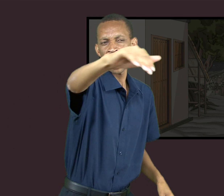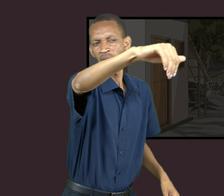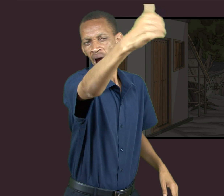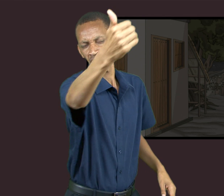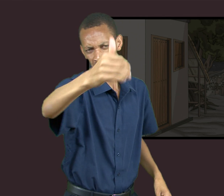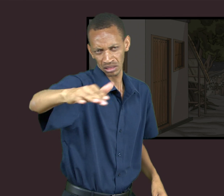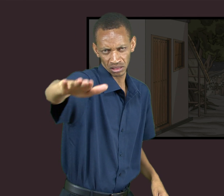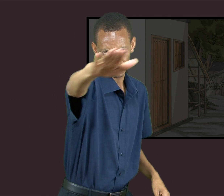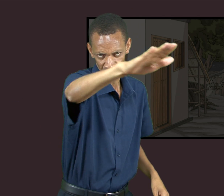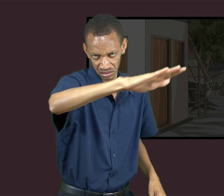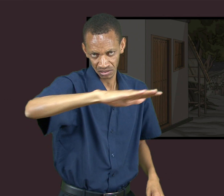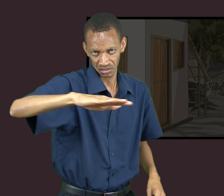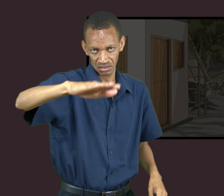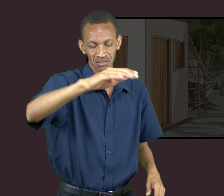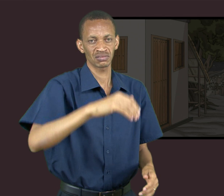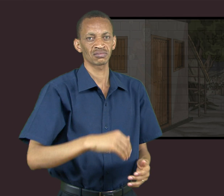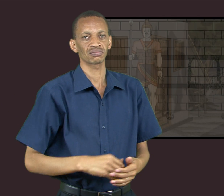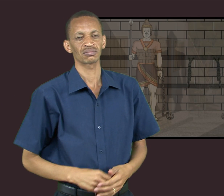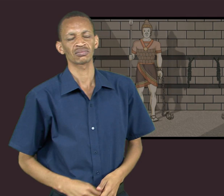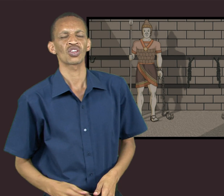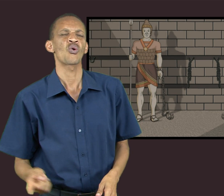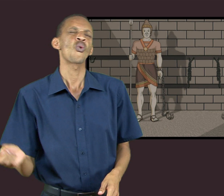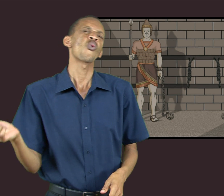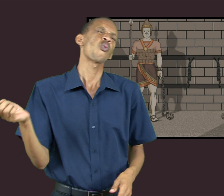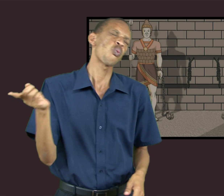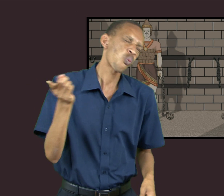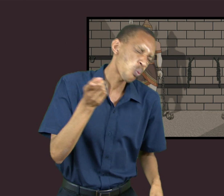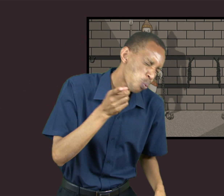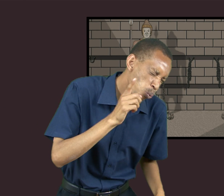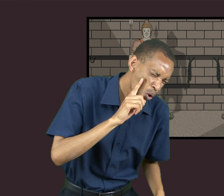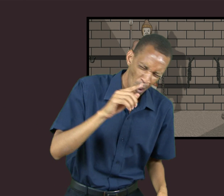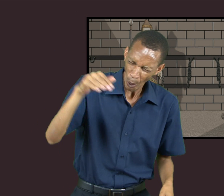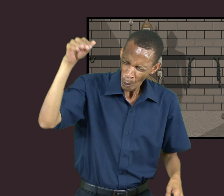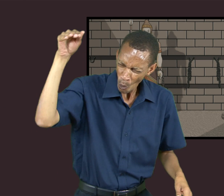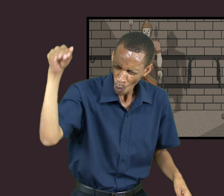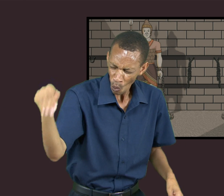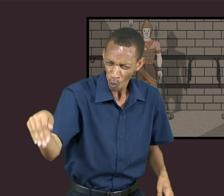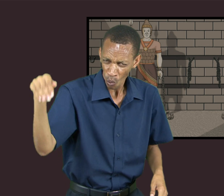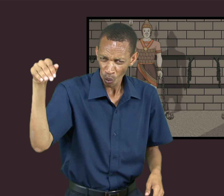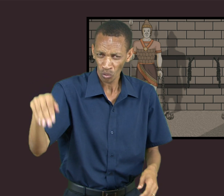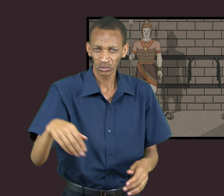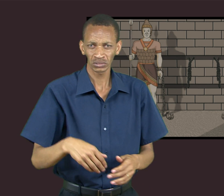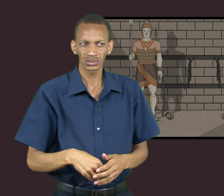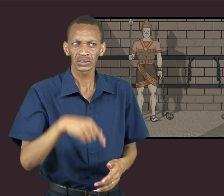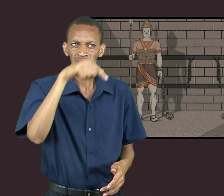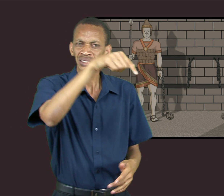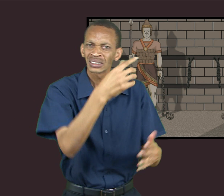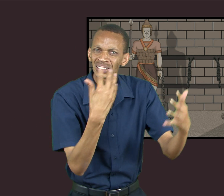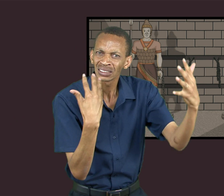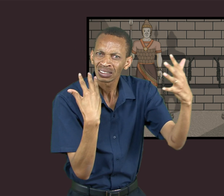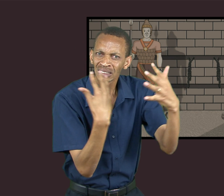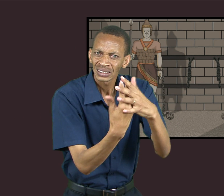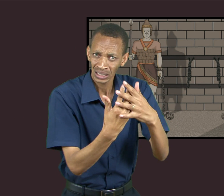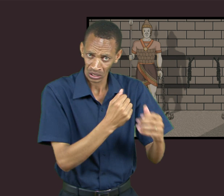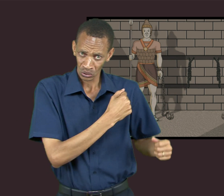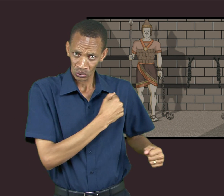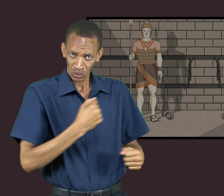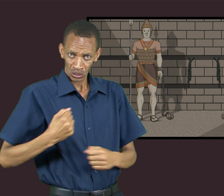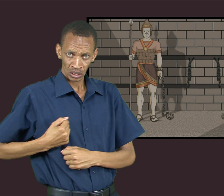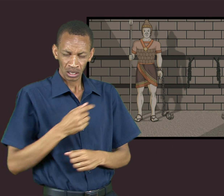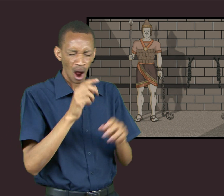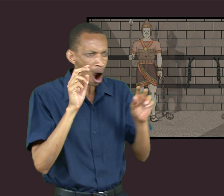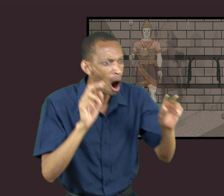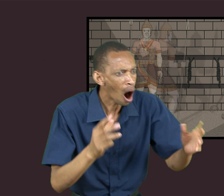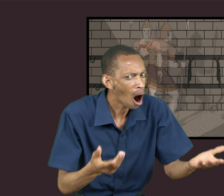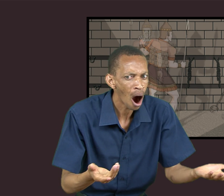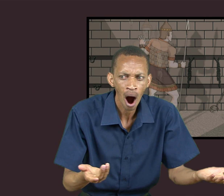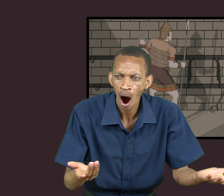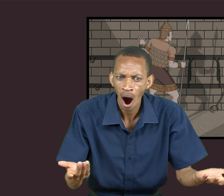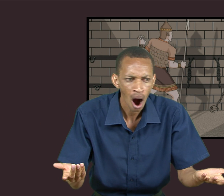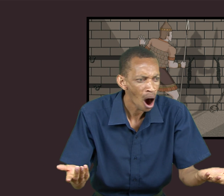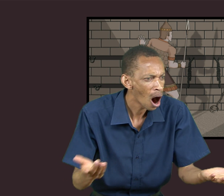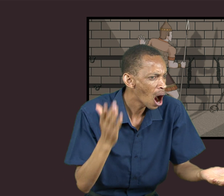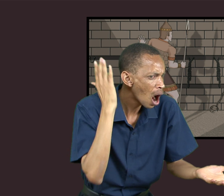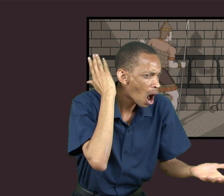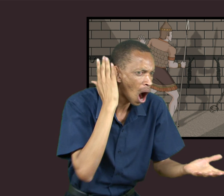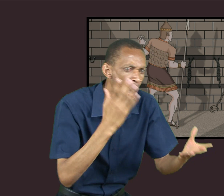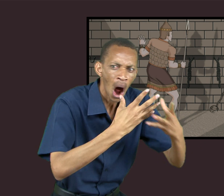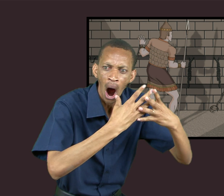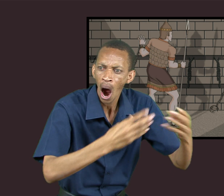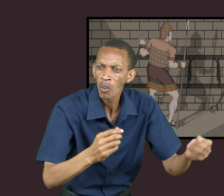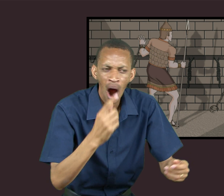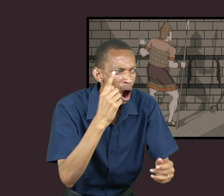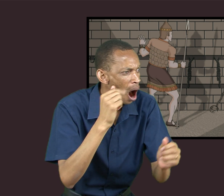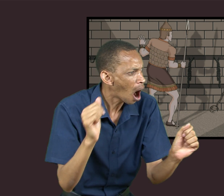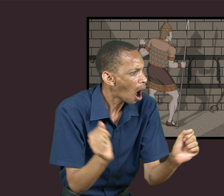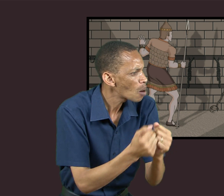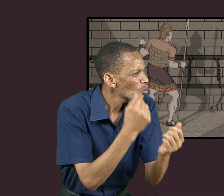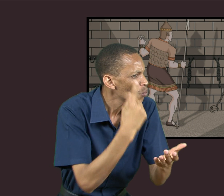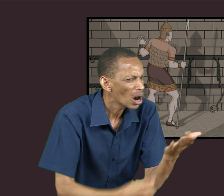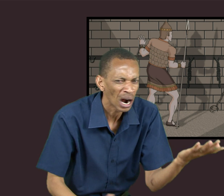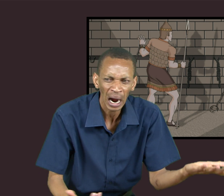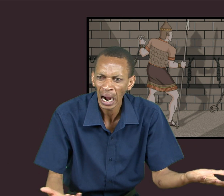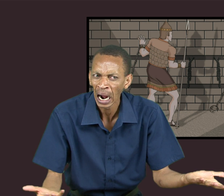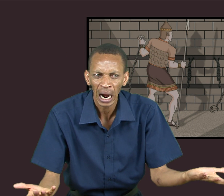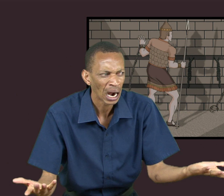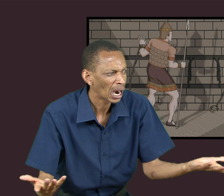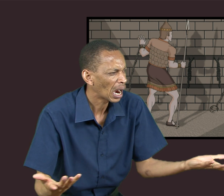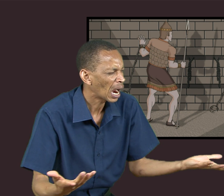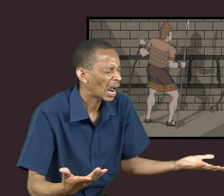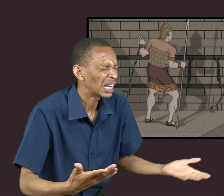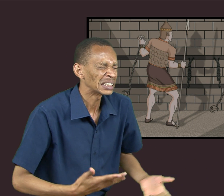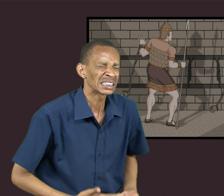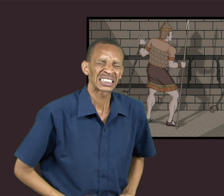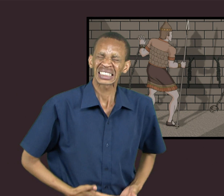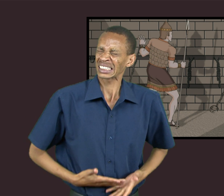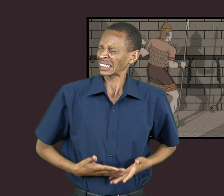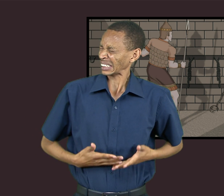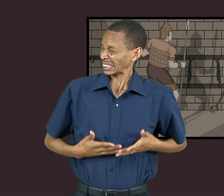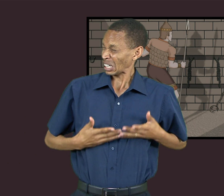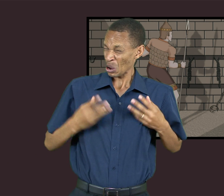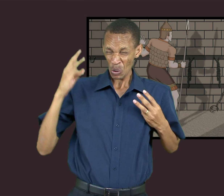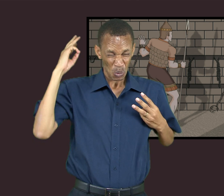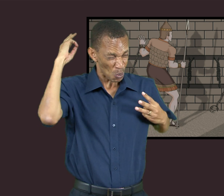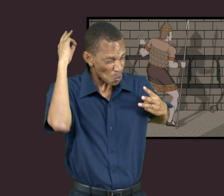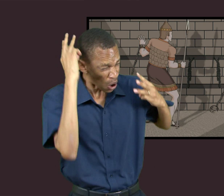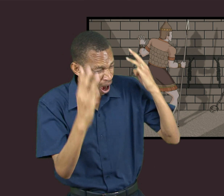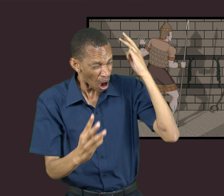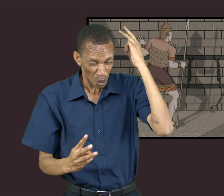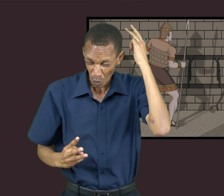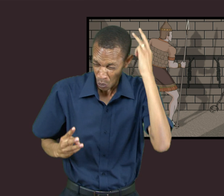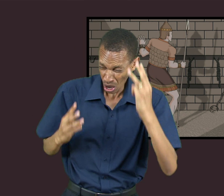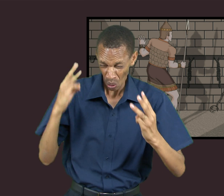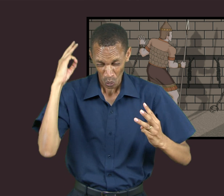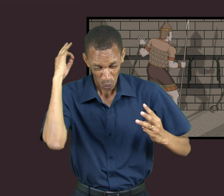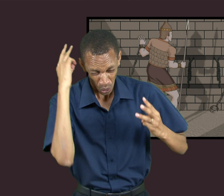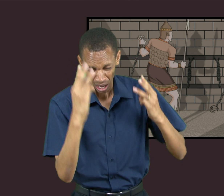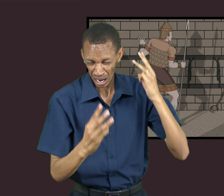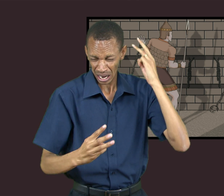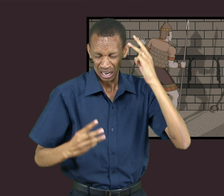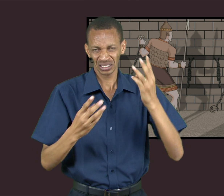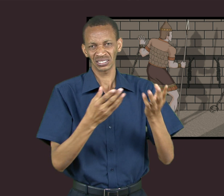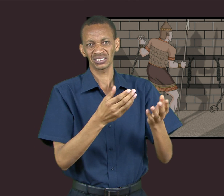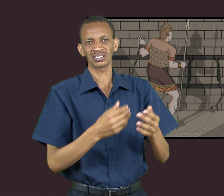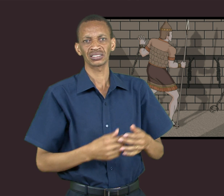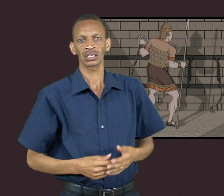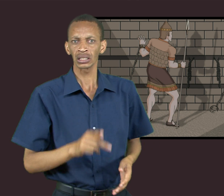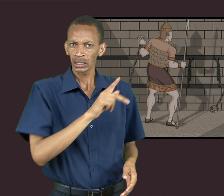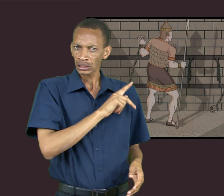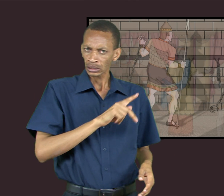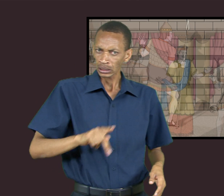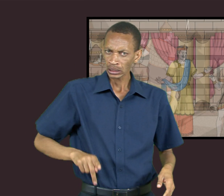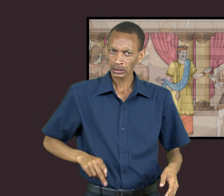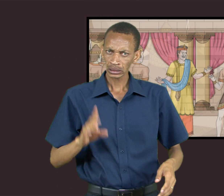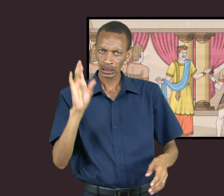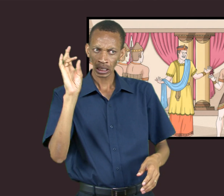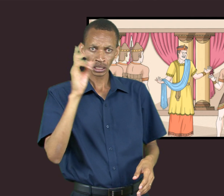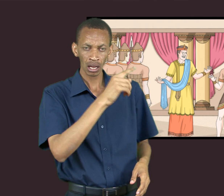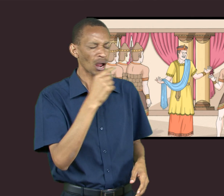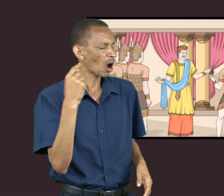At daybreak there was no small commotion among the soldiers as to what had become of Peter.